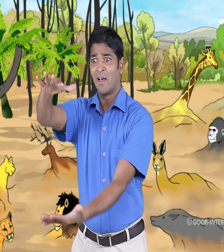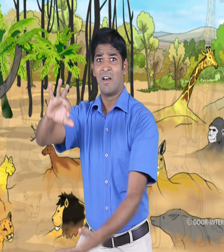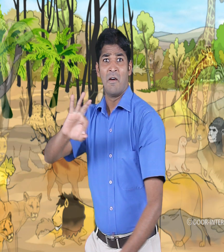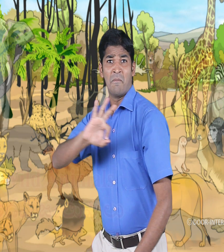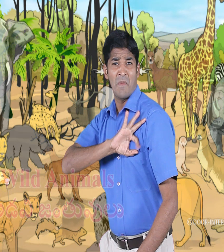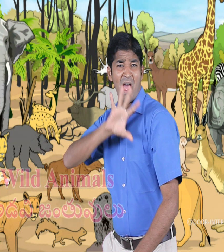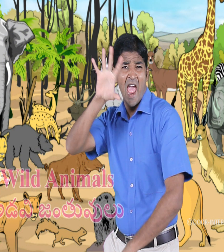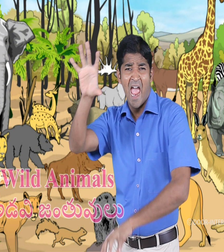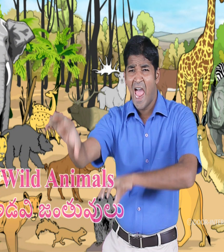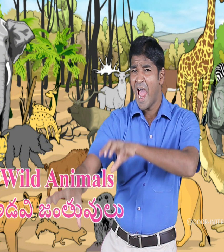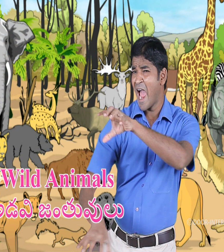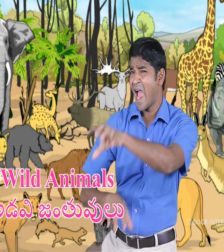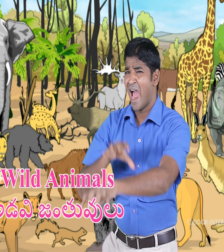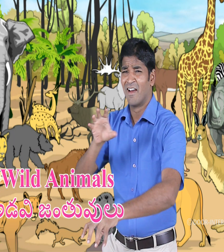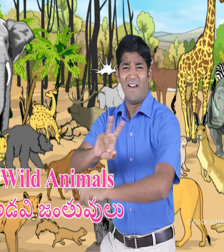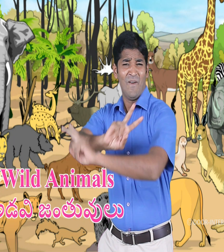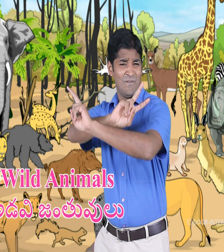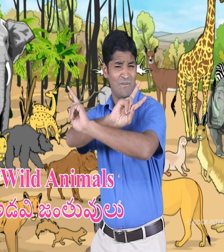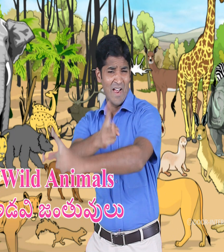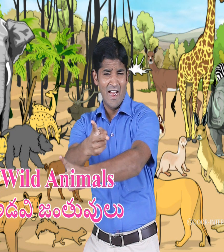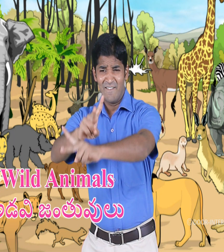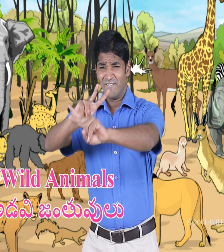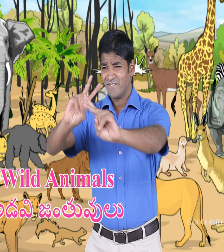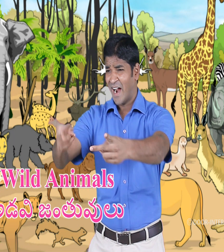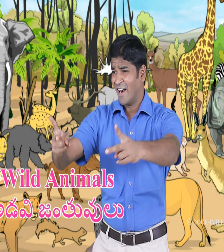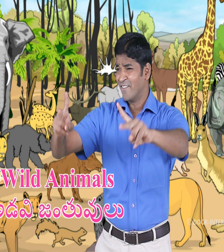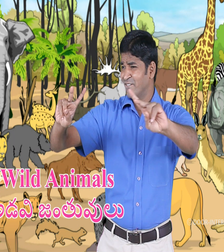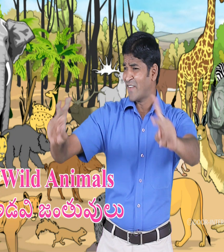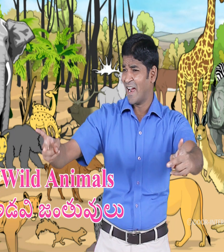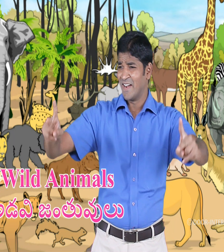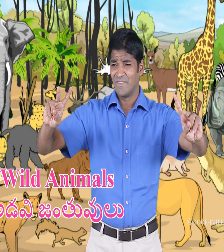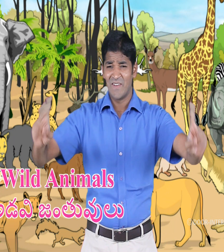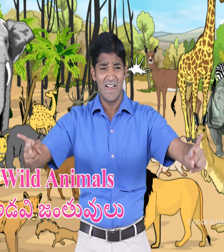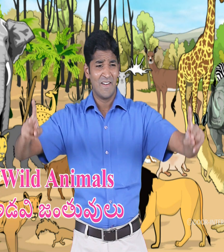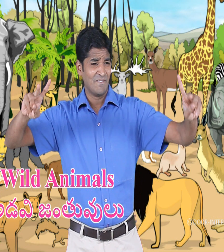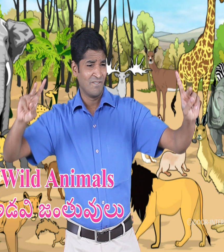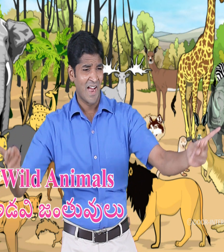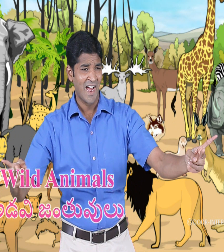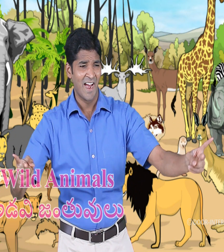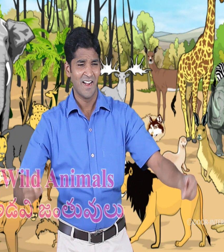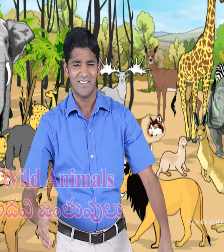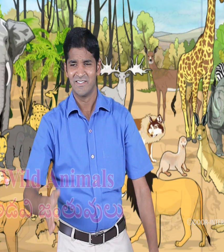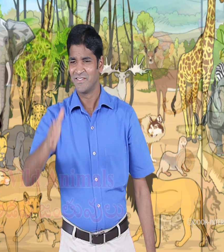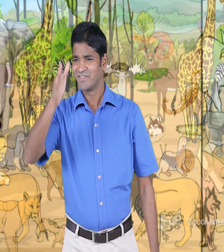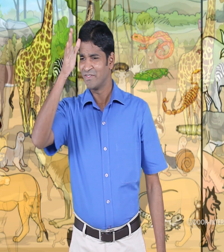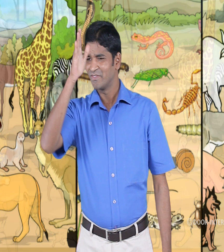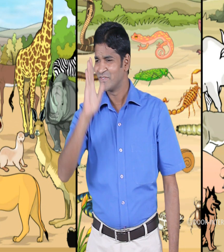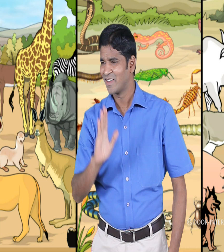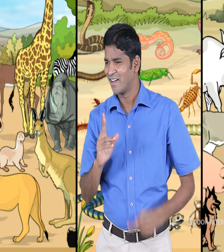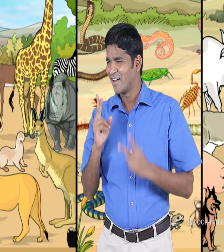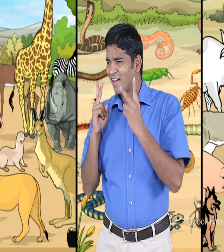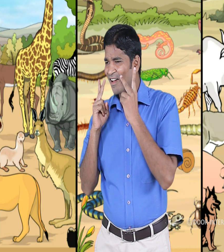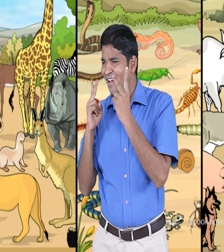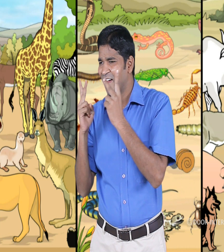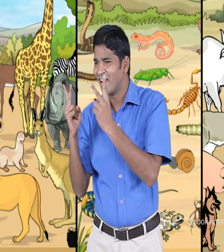And it was so.